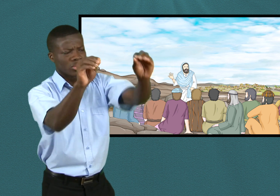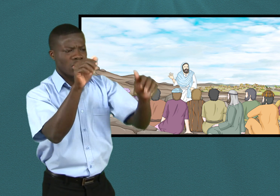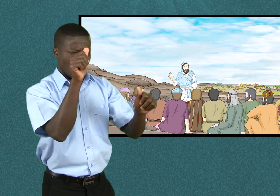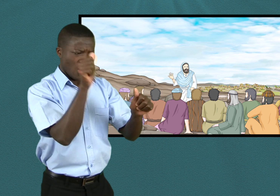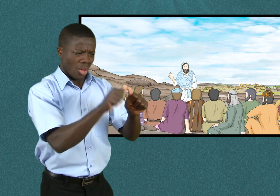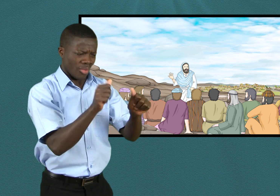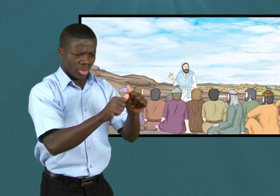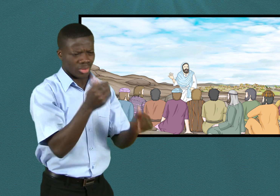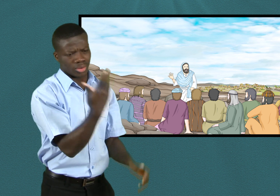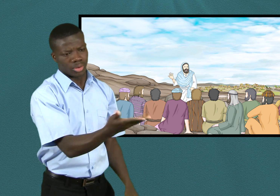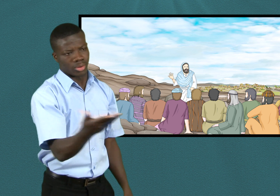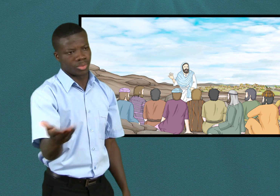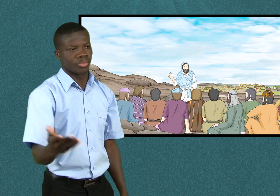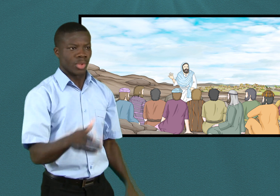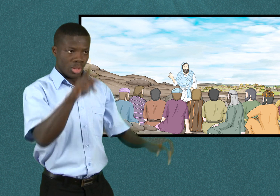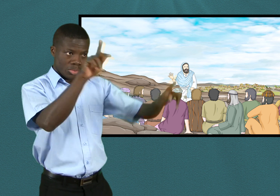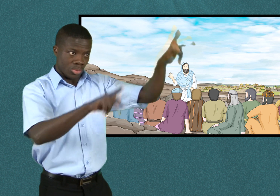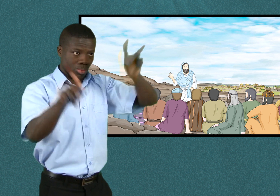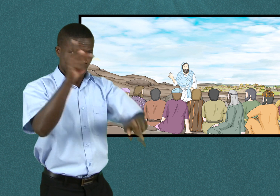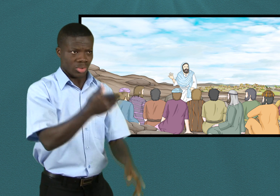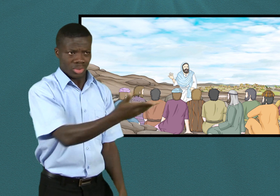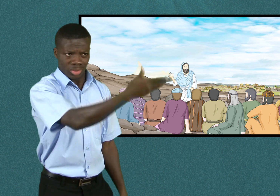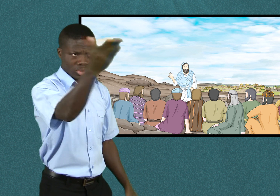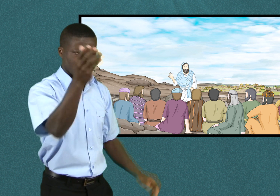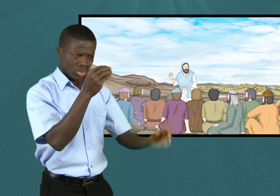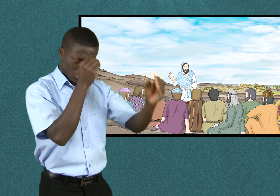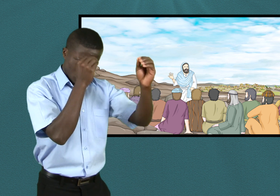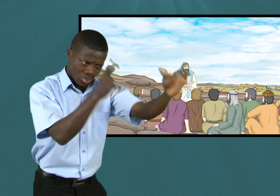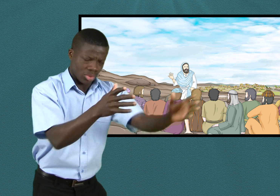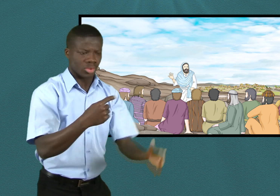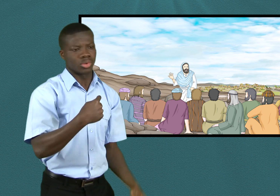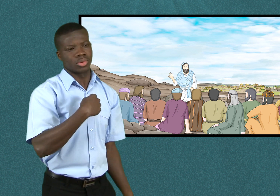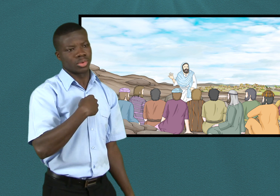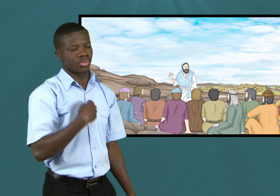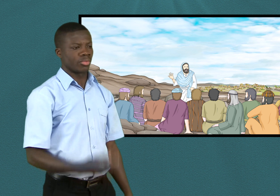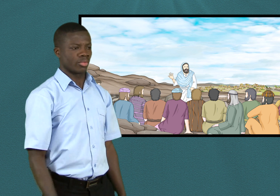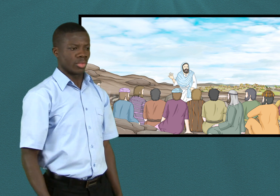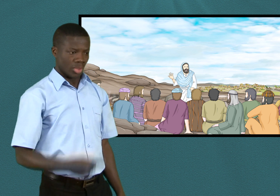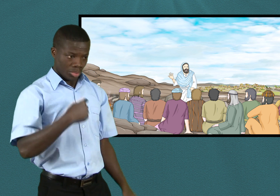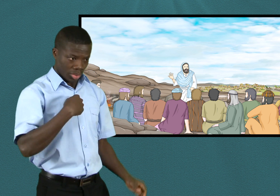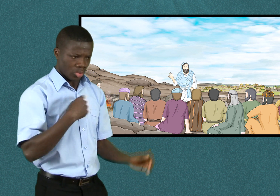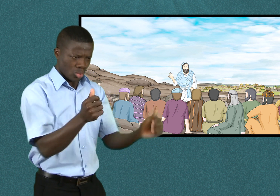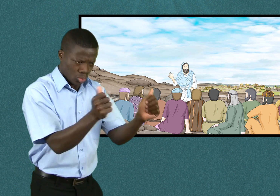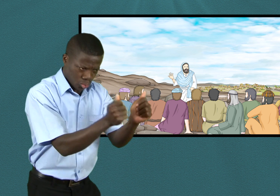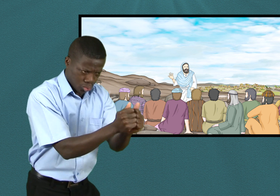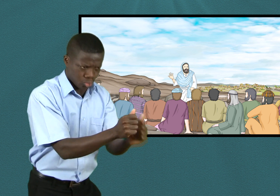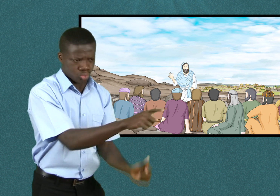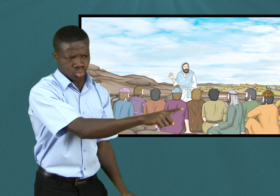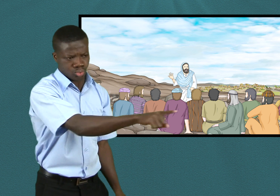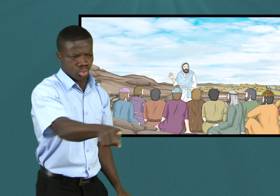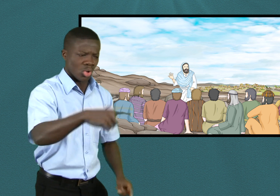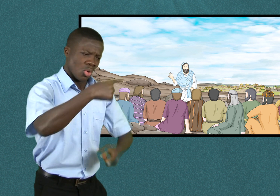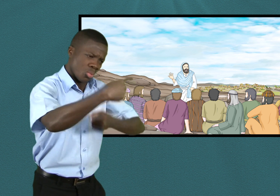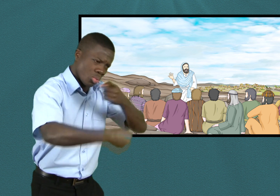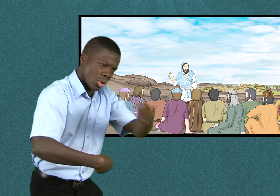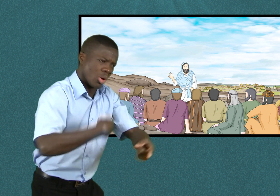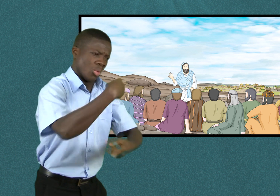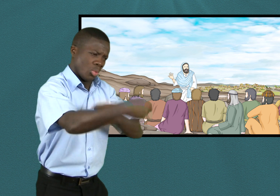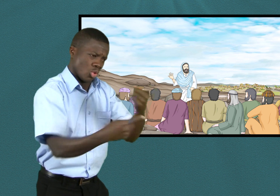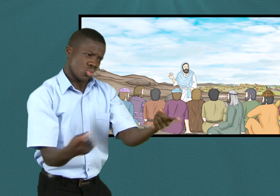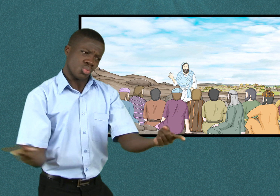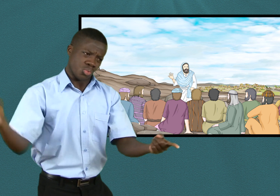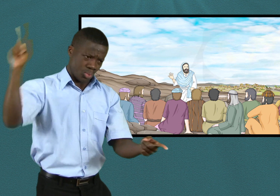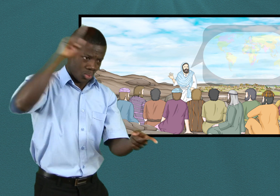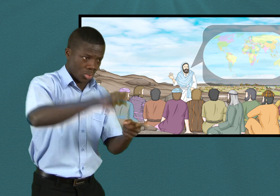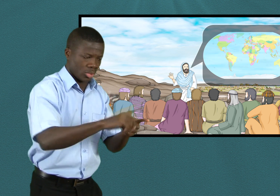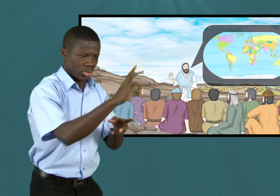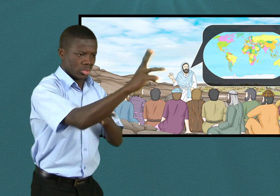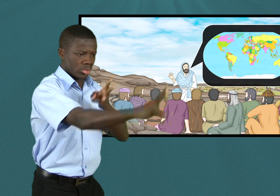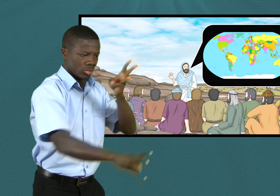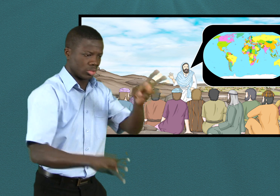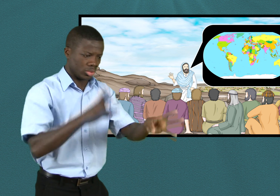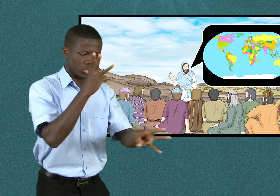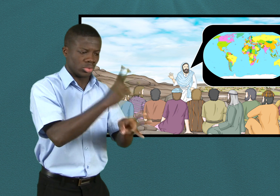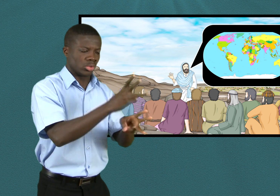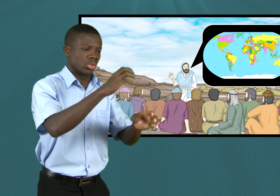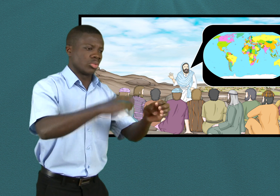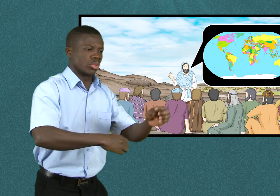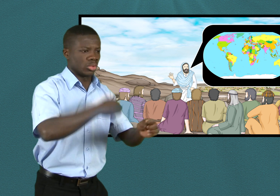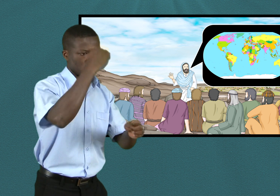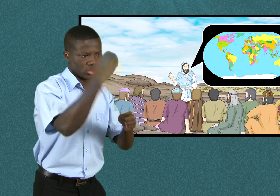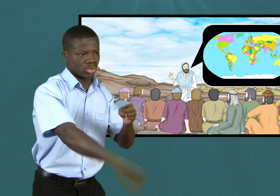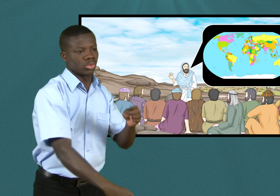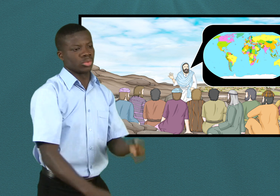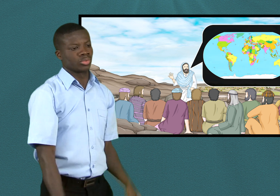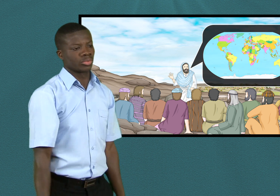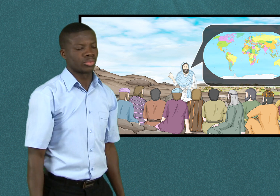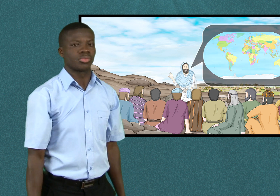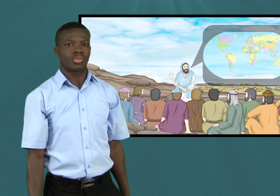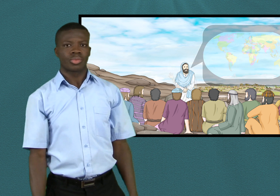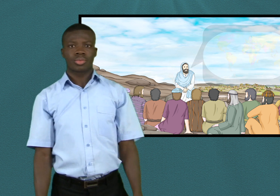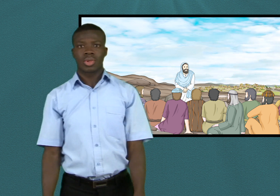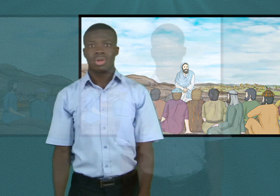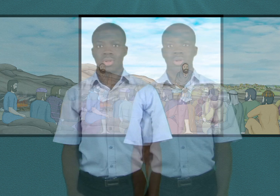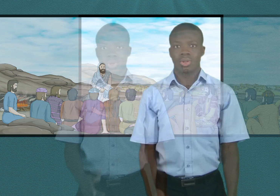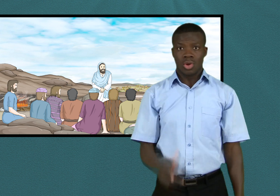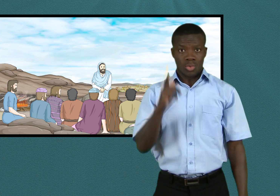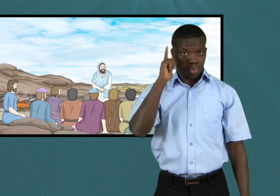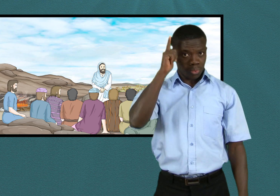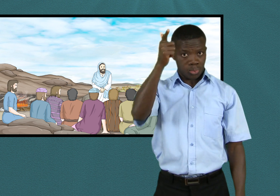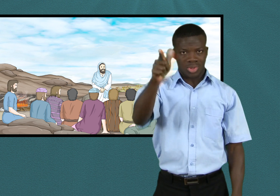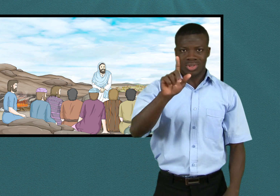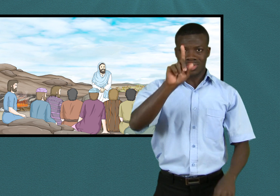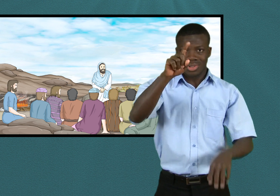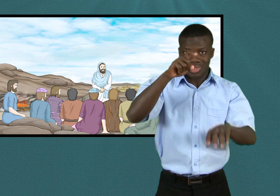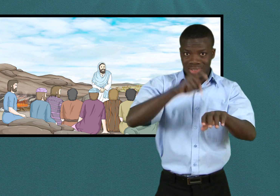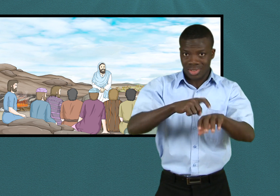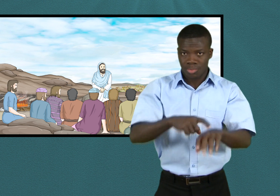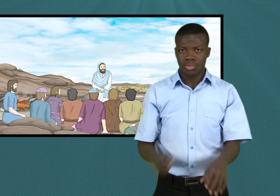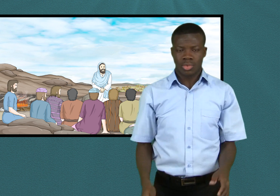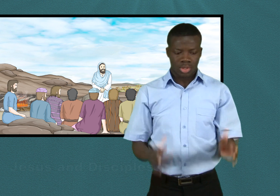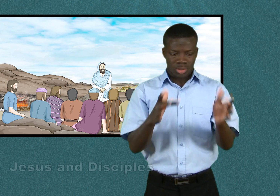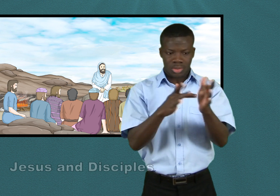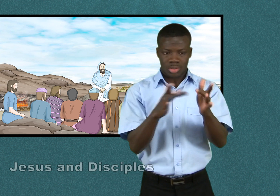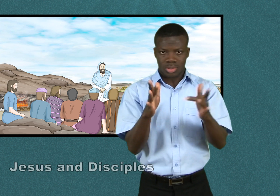And surely I am with you always, even to the end of the age.”